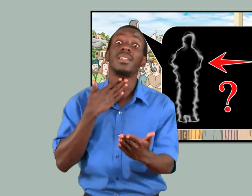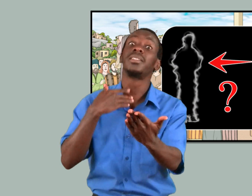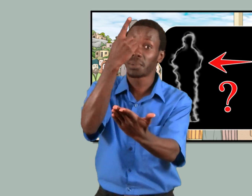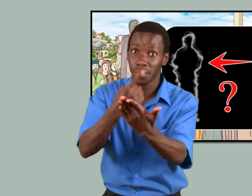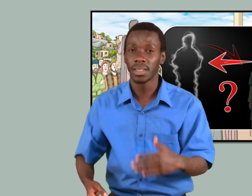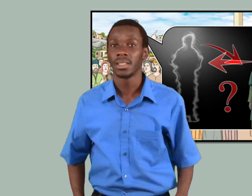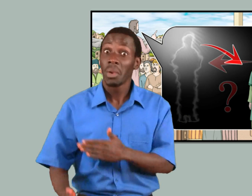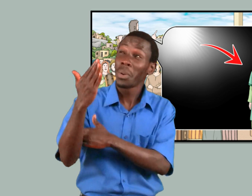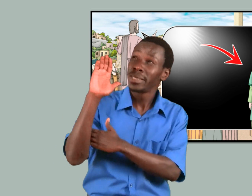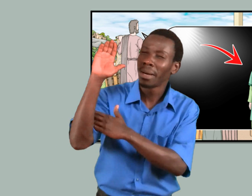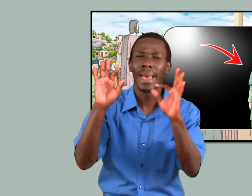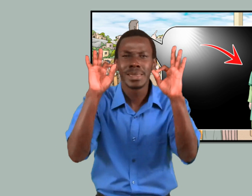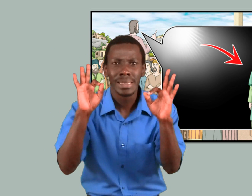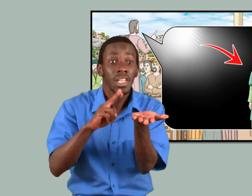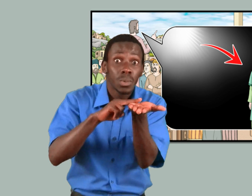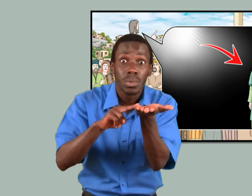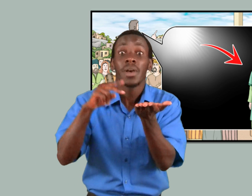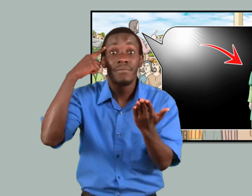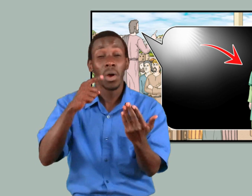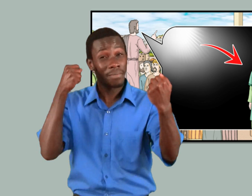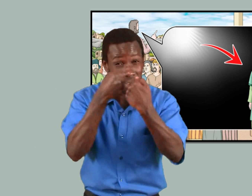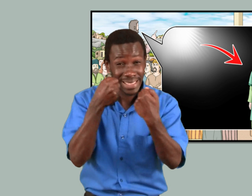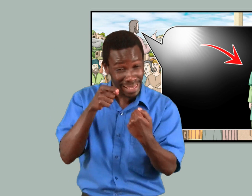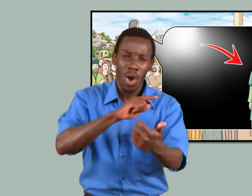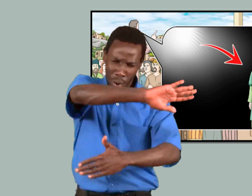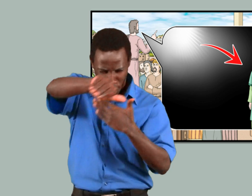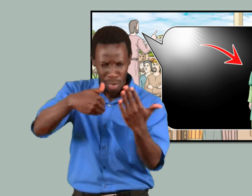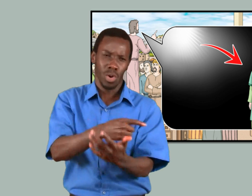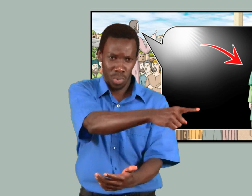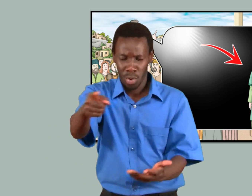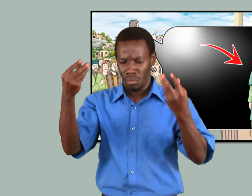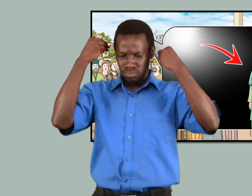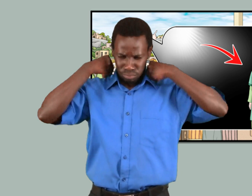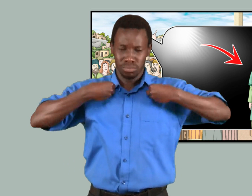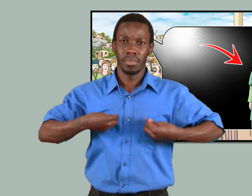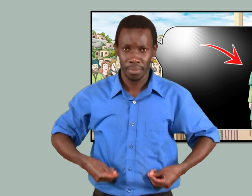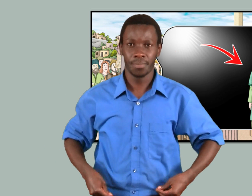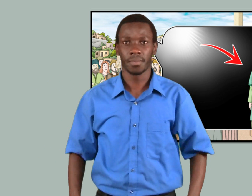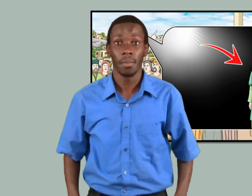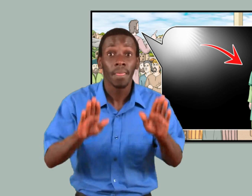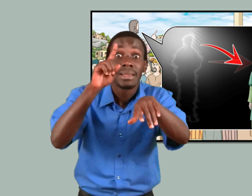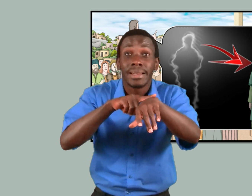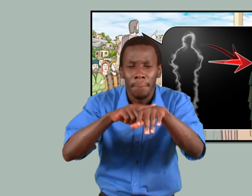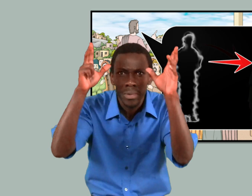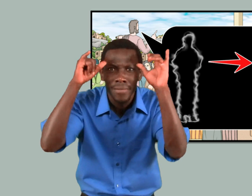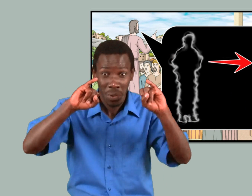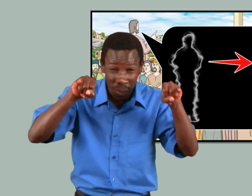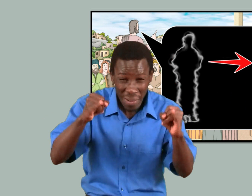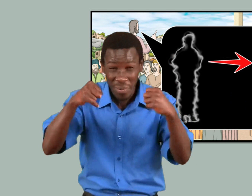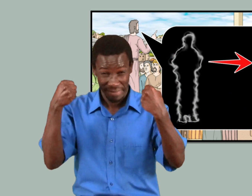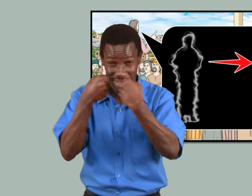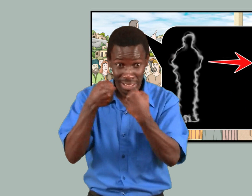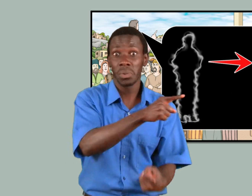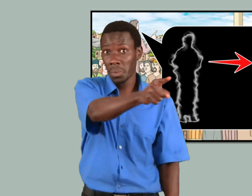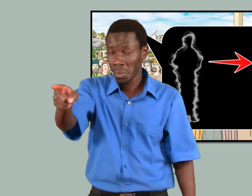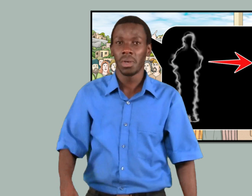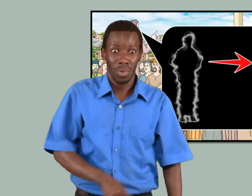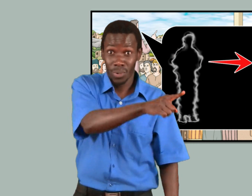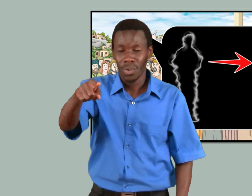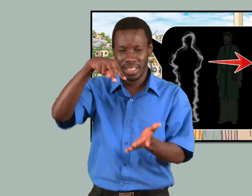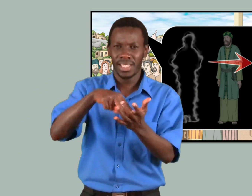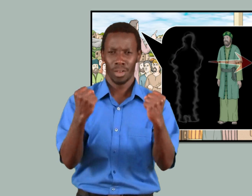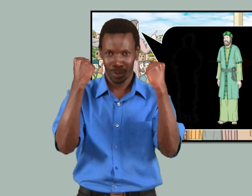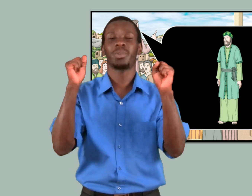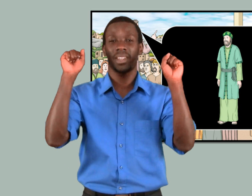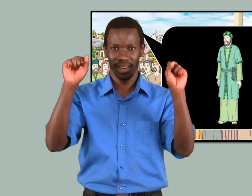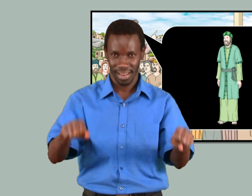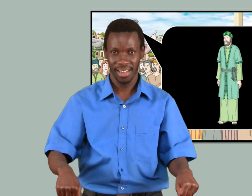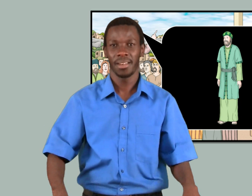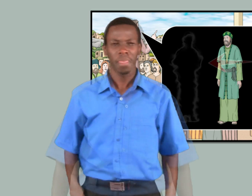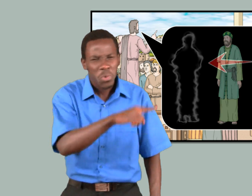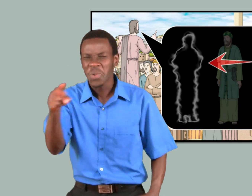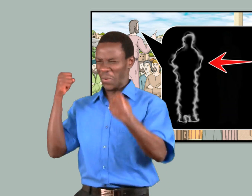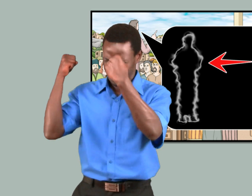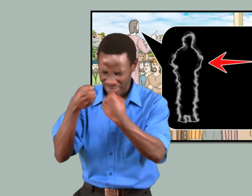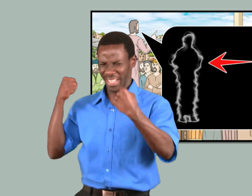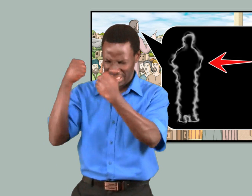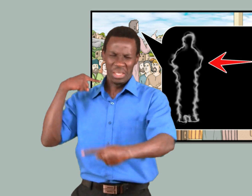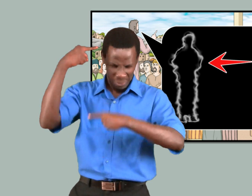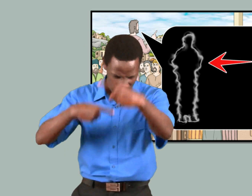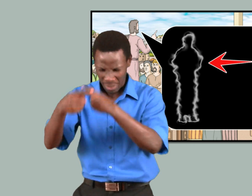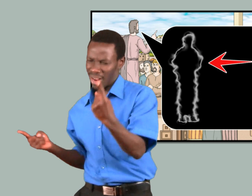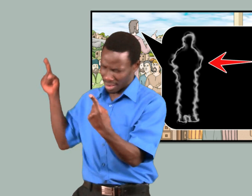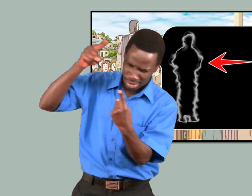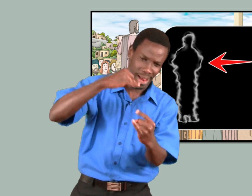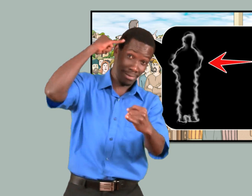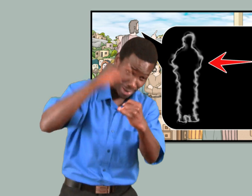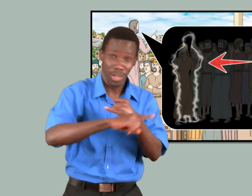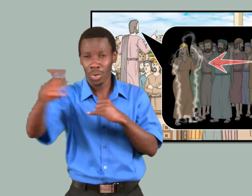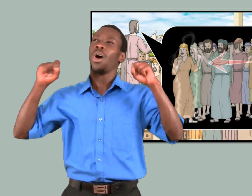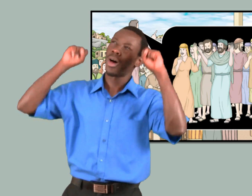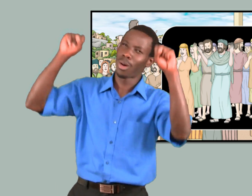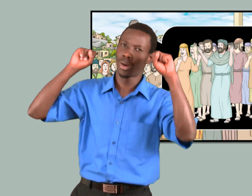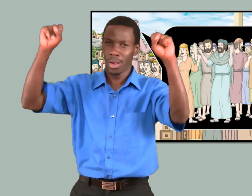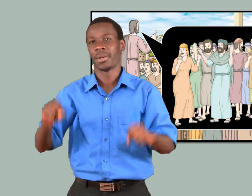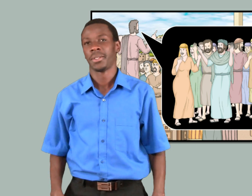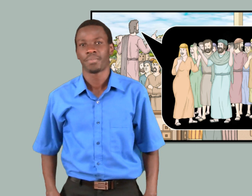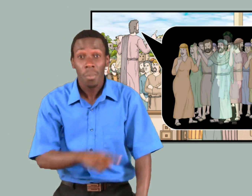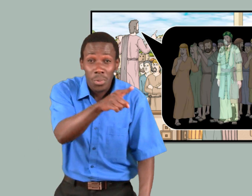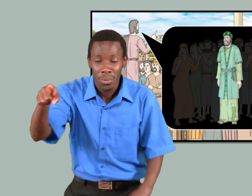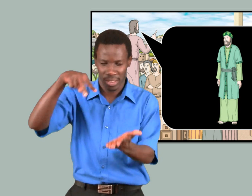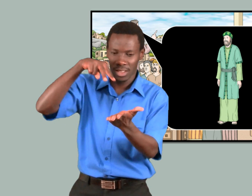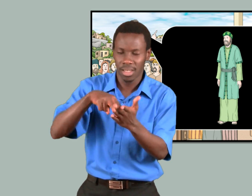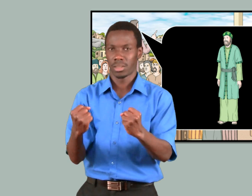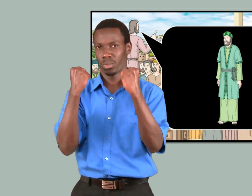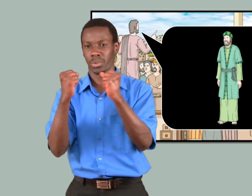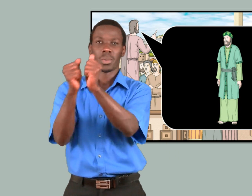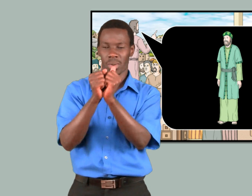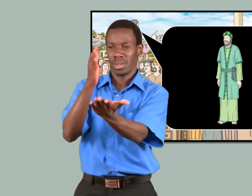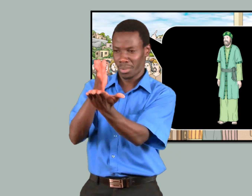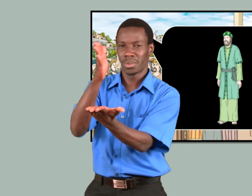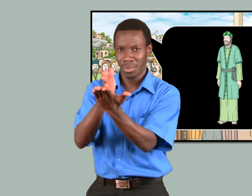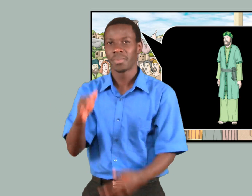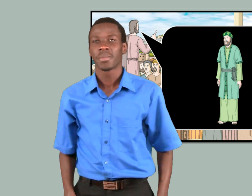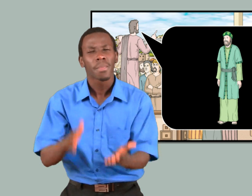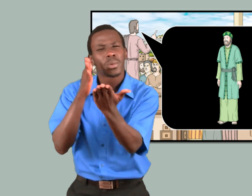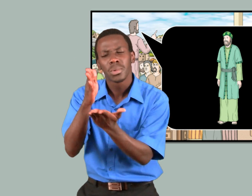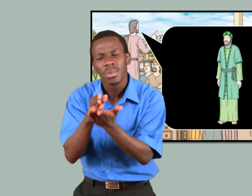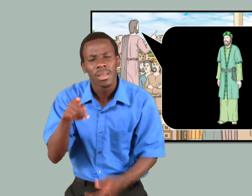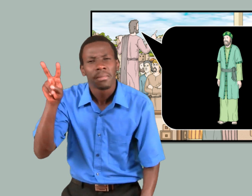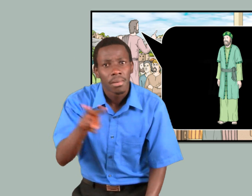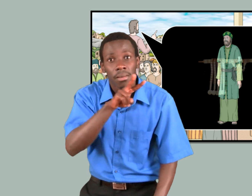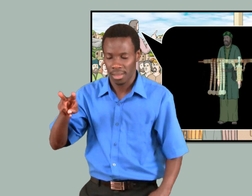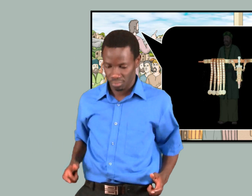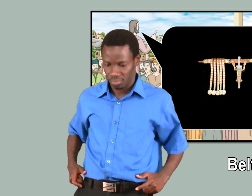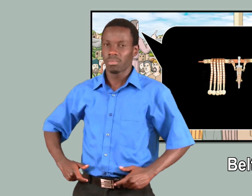Therefore take up the full armor of God, so that when the day of evil comes, you will be able to stand your ground, and having done everything, to stand.